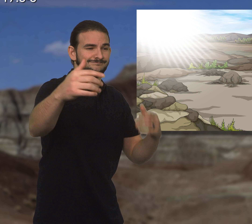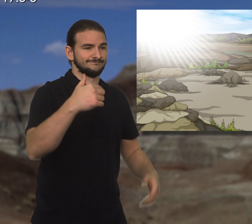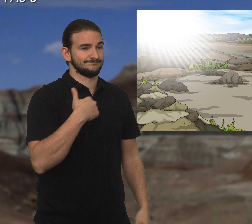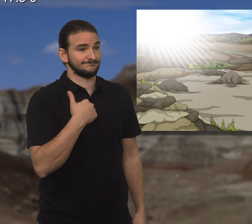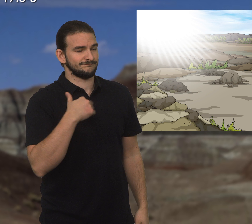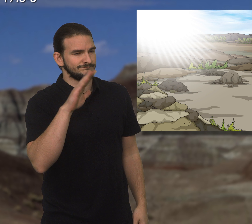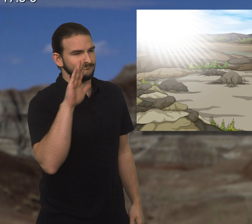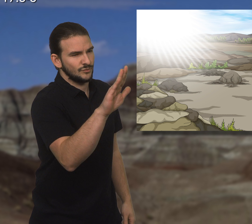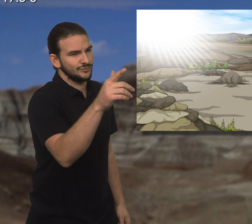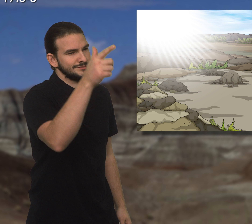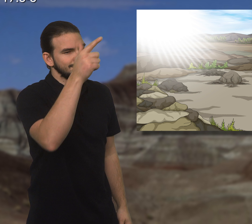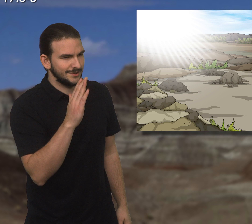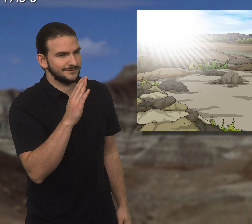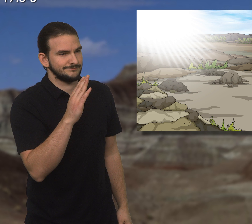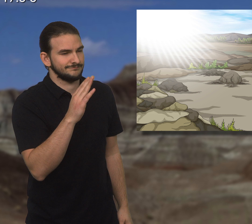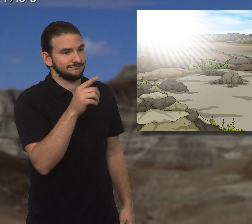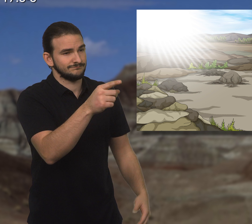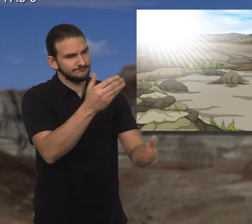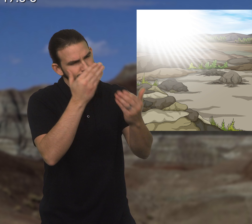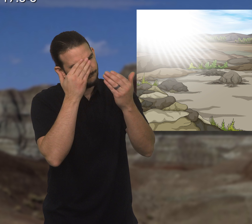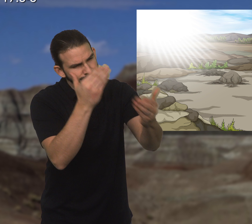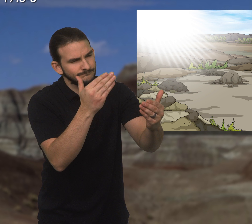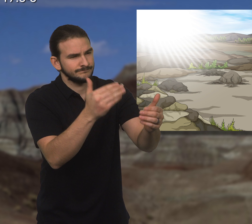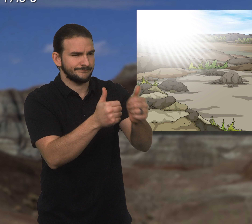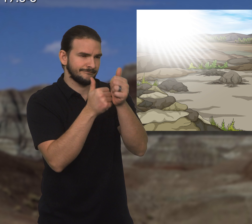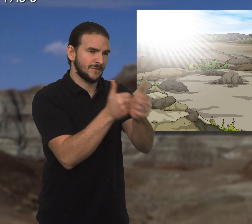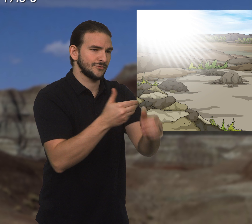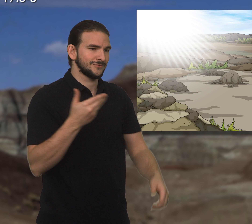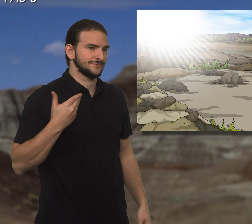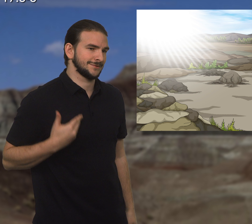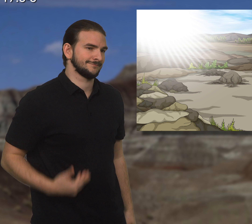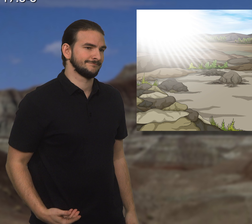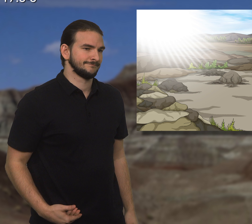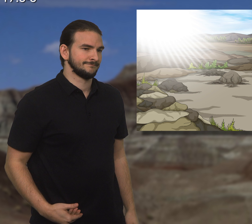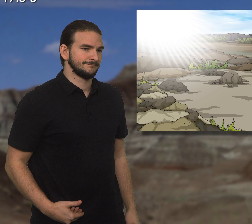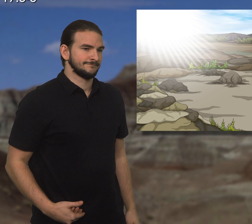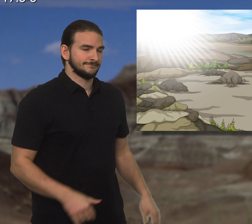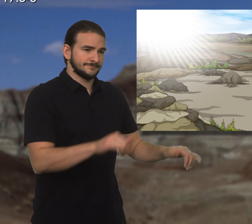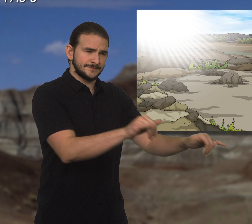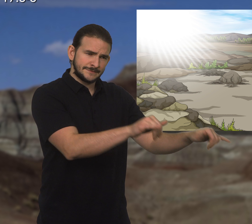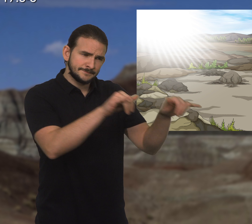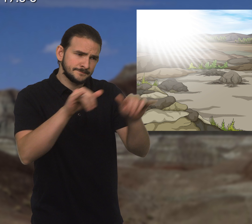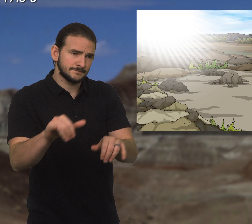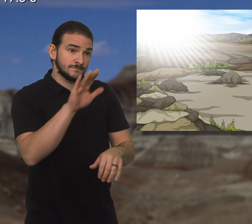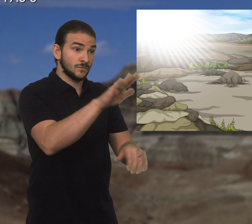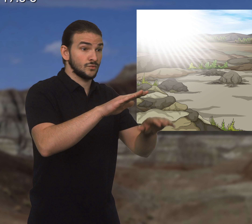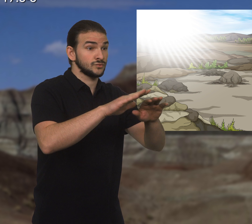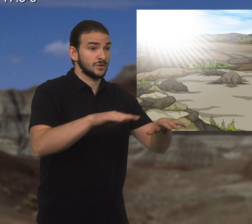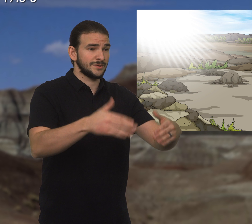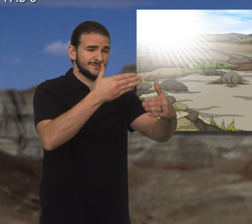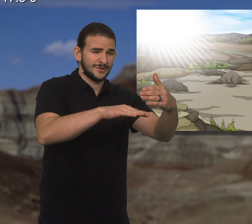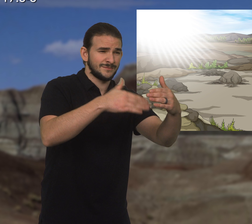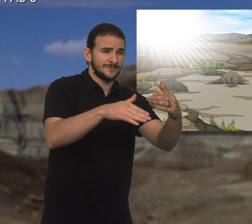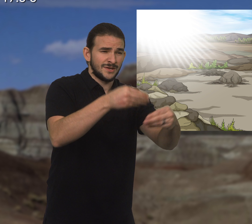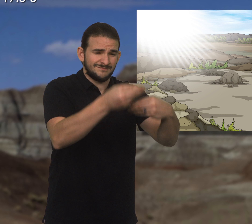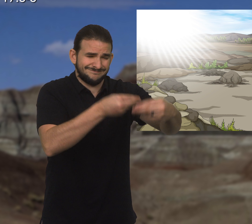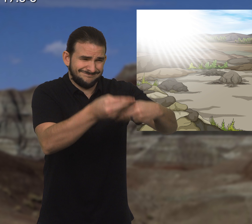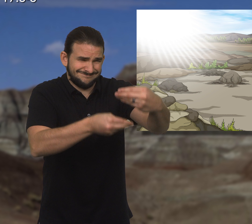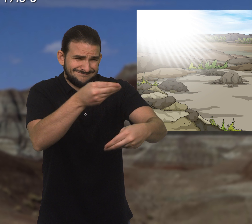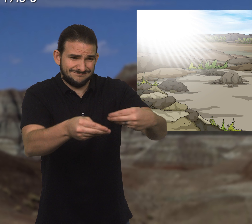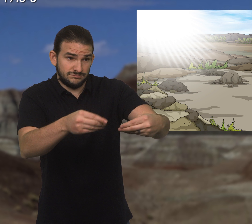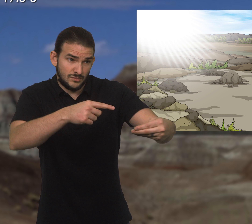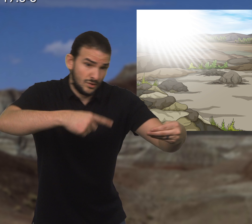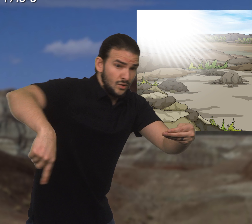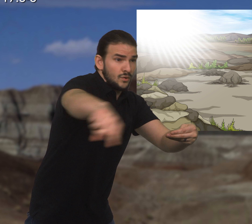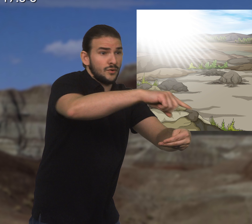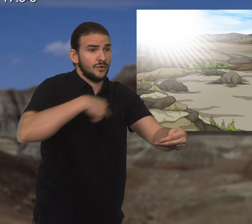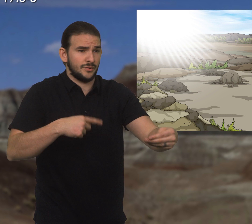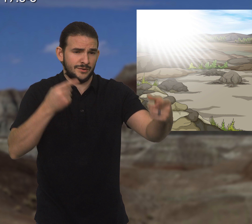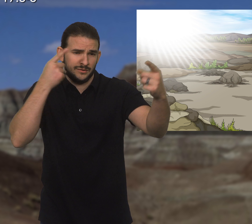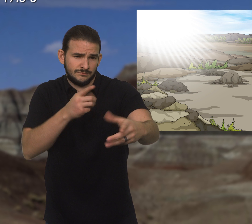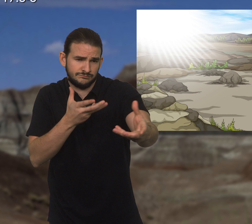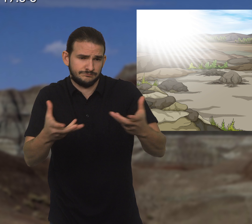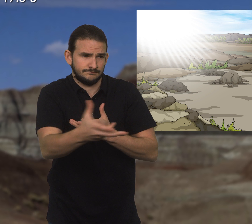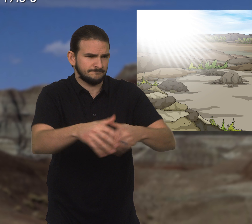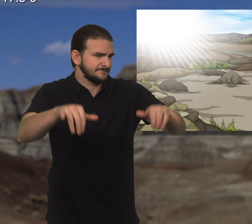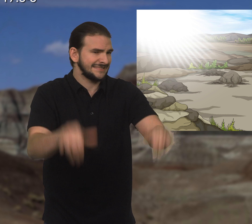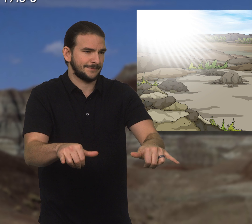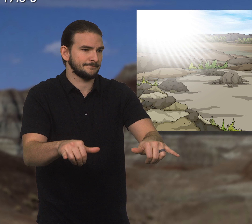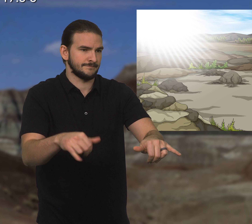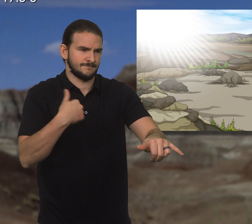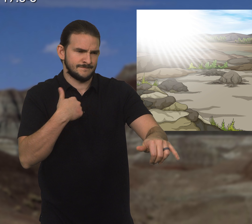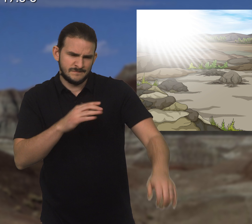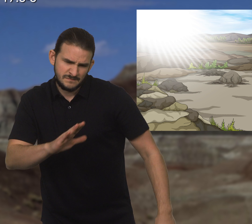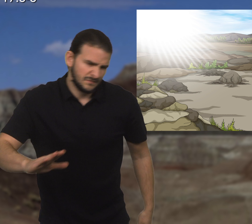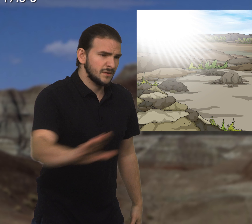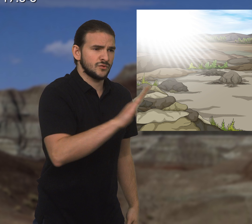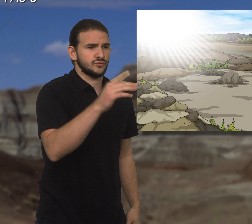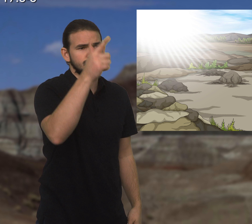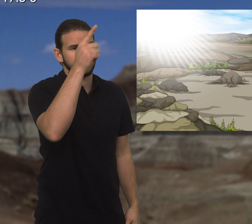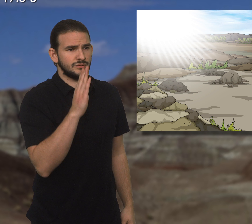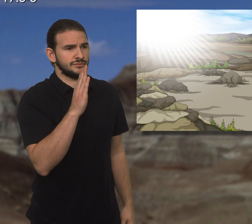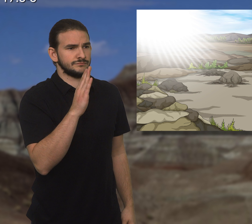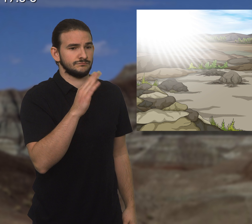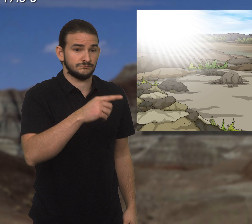I will make nations of you, and kings will descend from you.